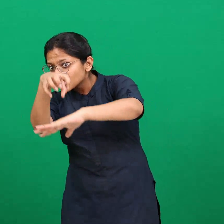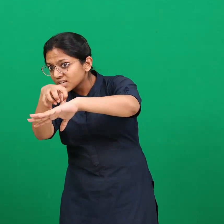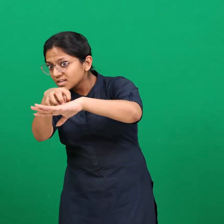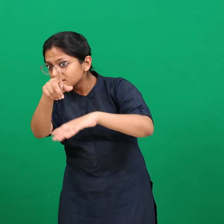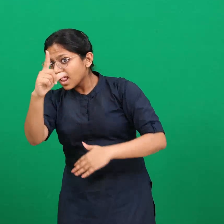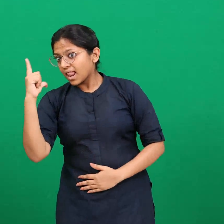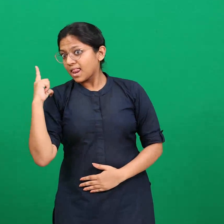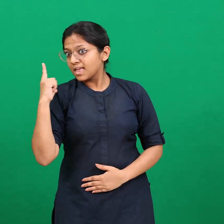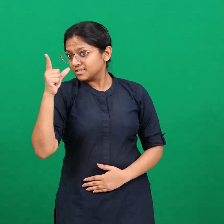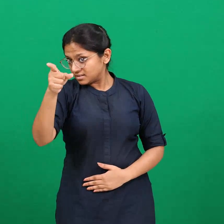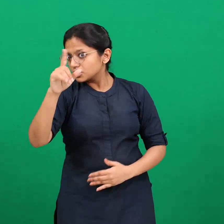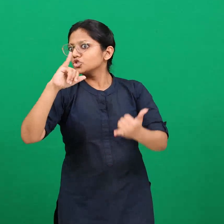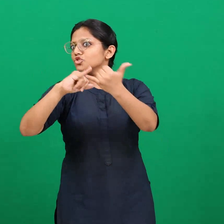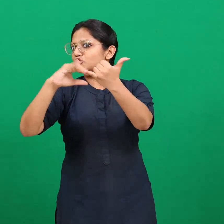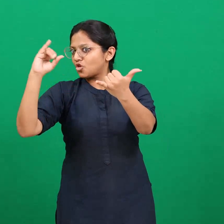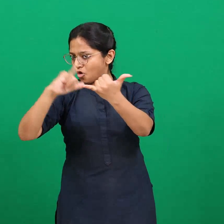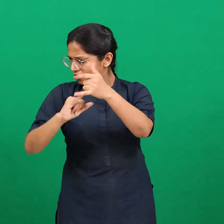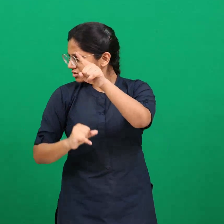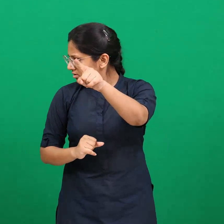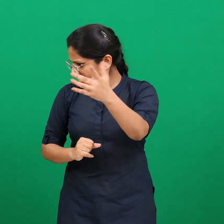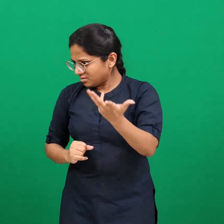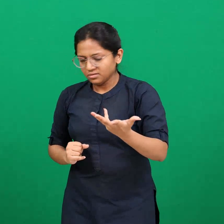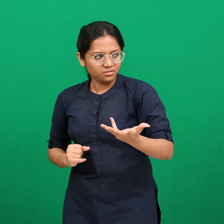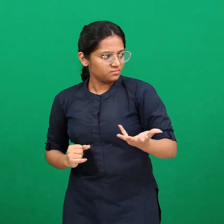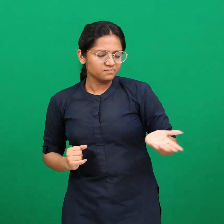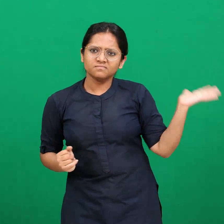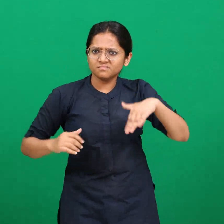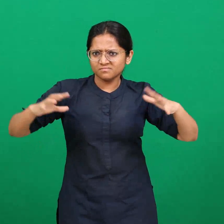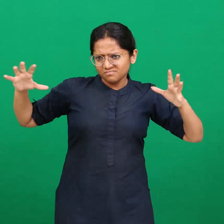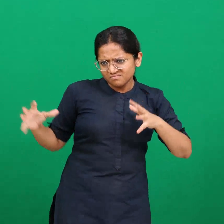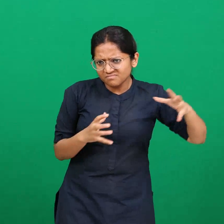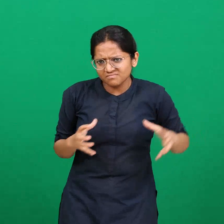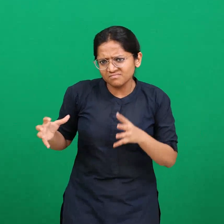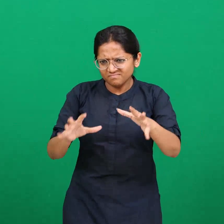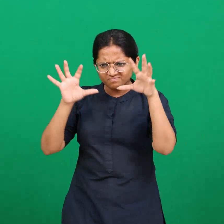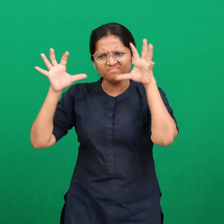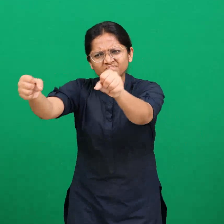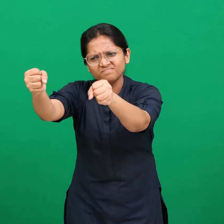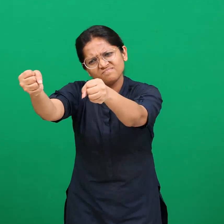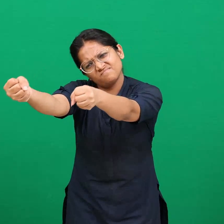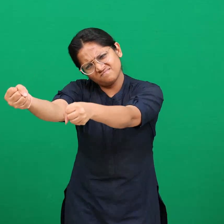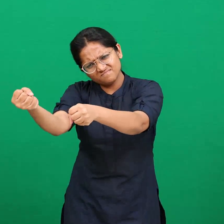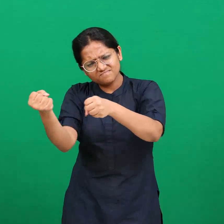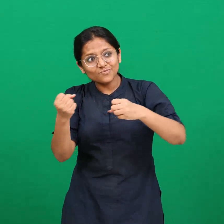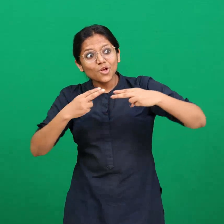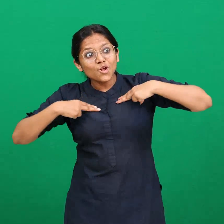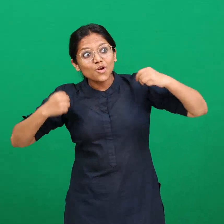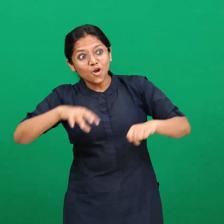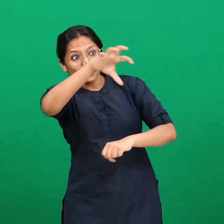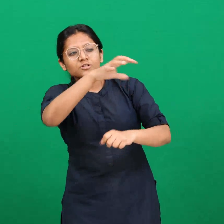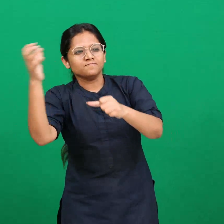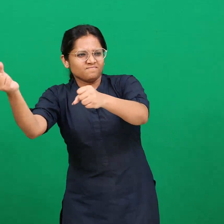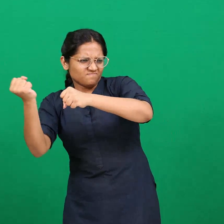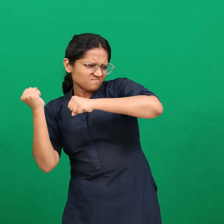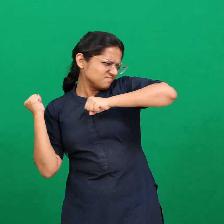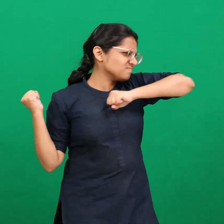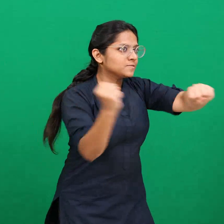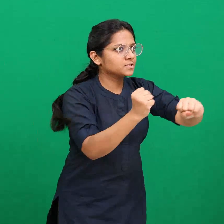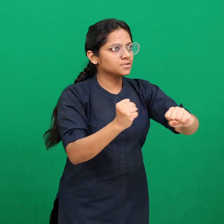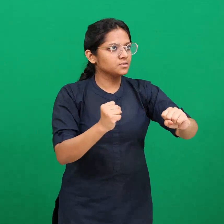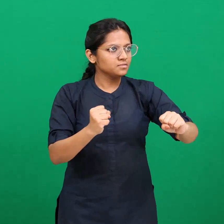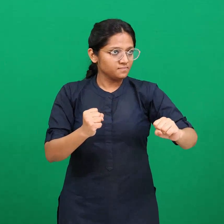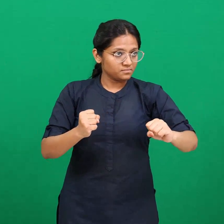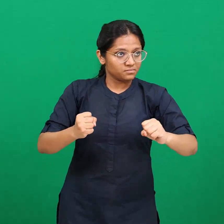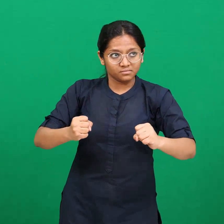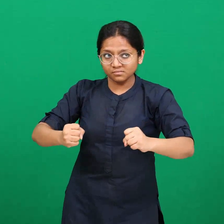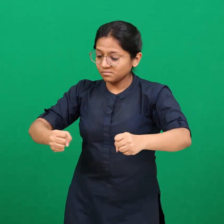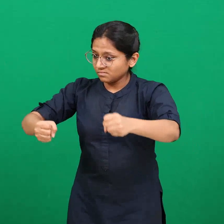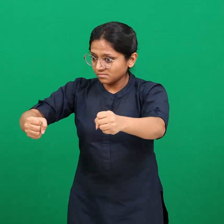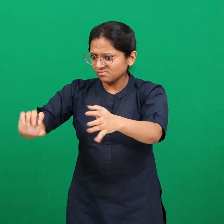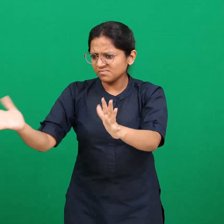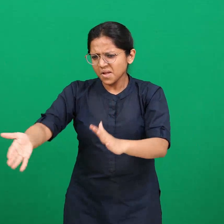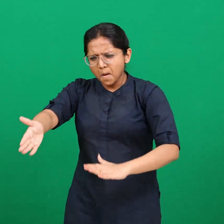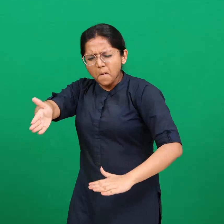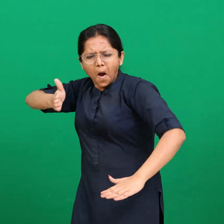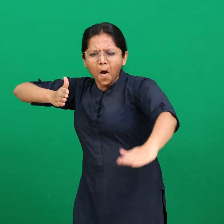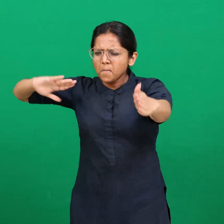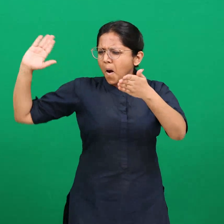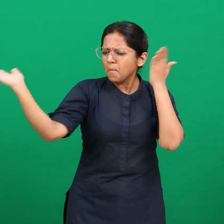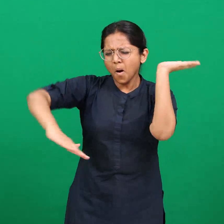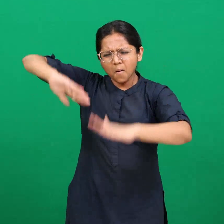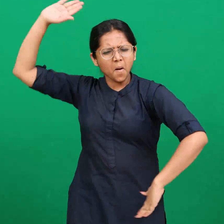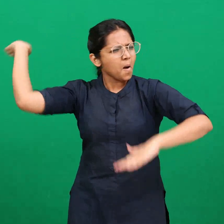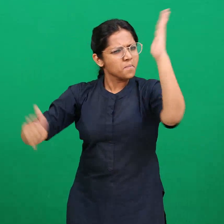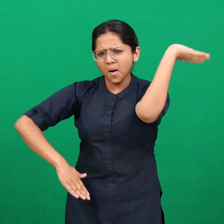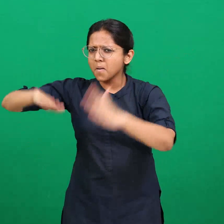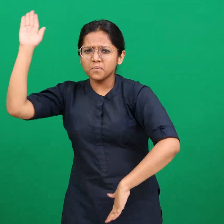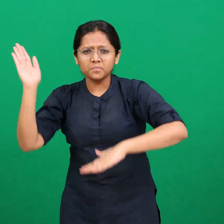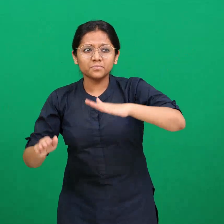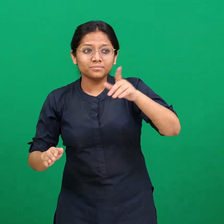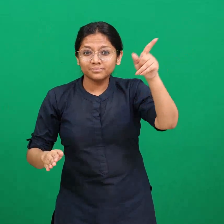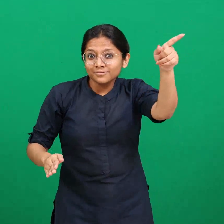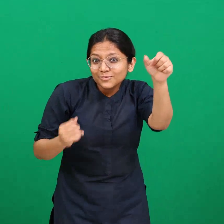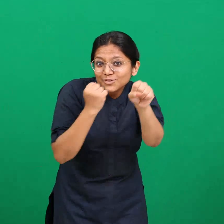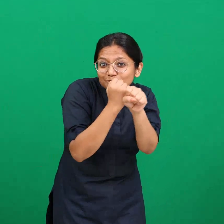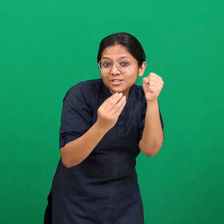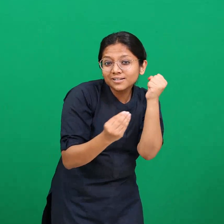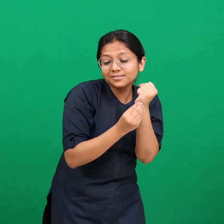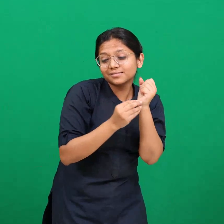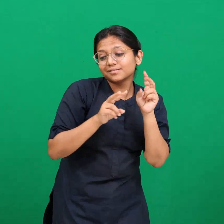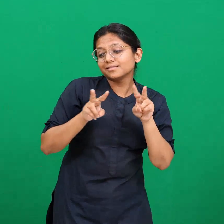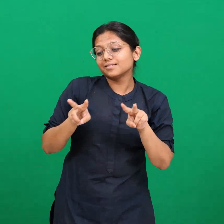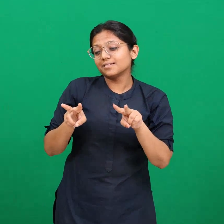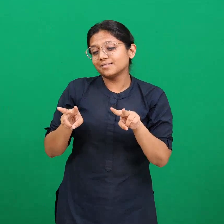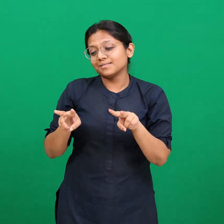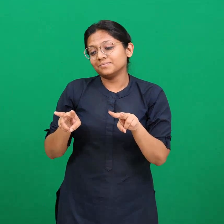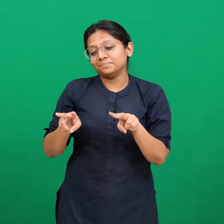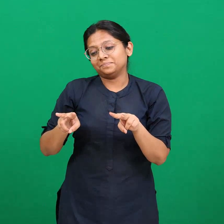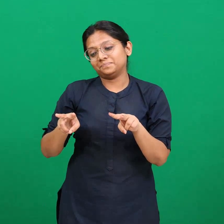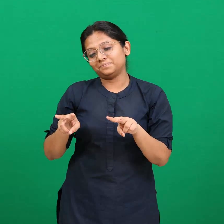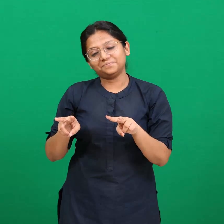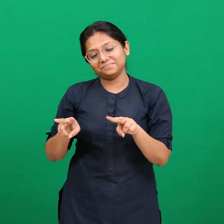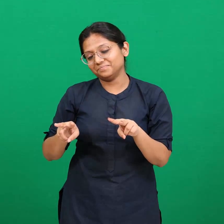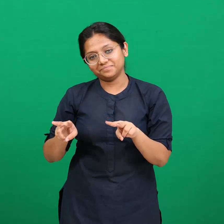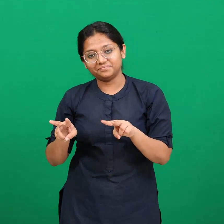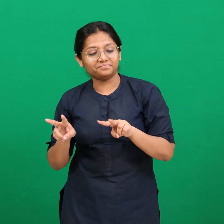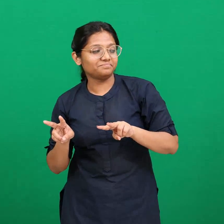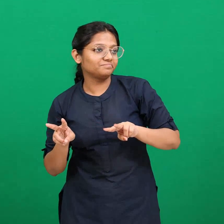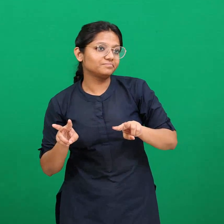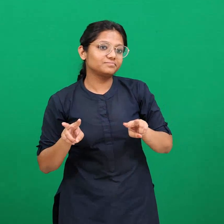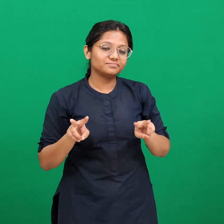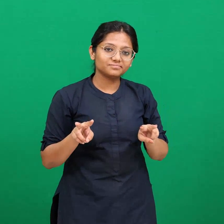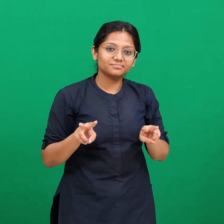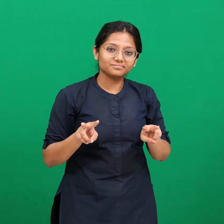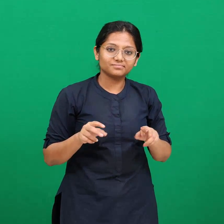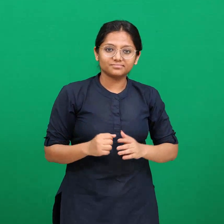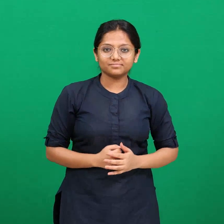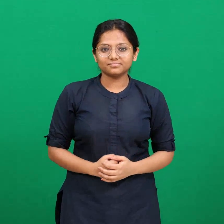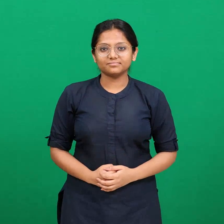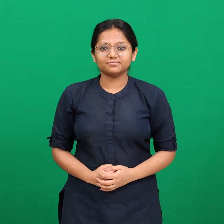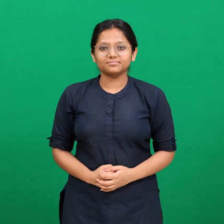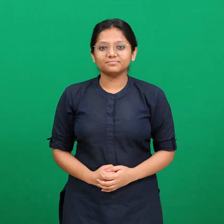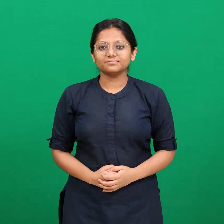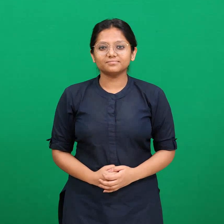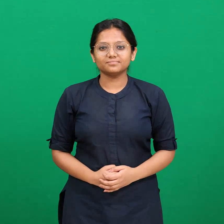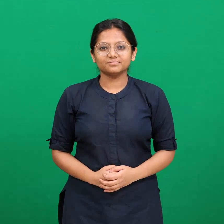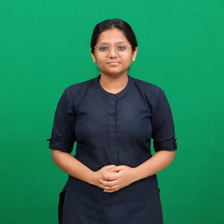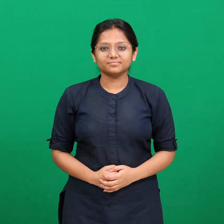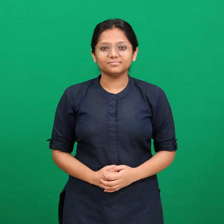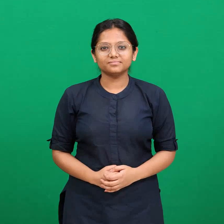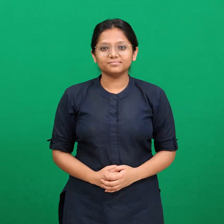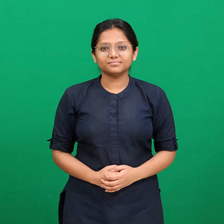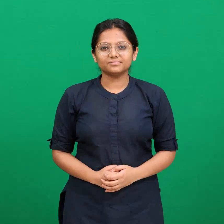At this, the crowd seized Sosthenes the synagogue leader and beat him in front of the judgment seat. But none of this was of concern to Gallio.